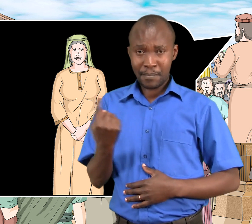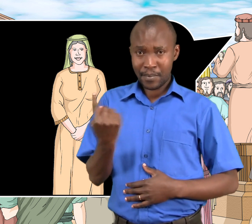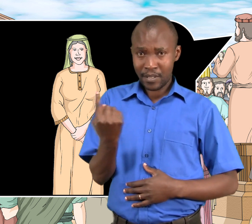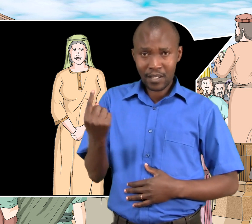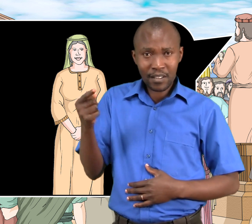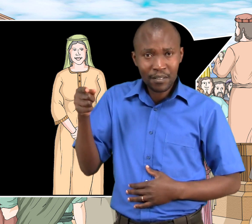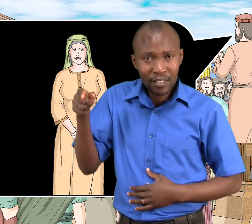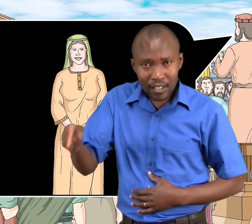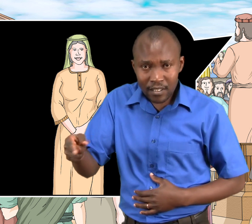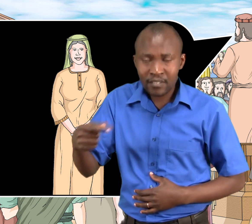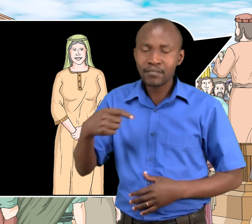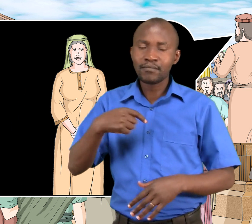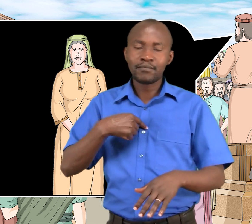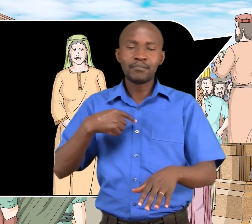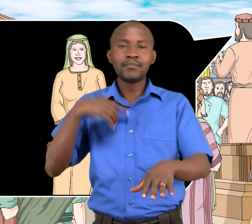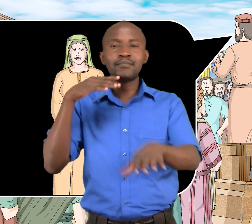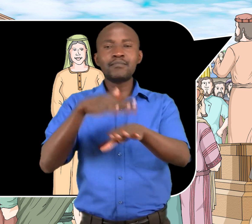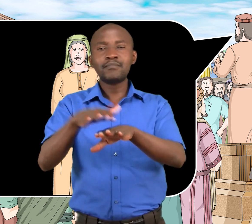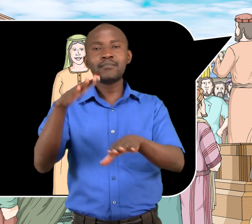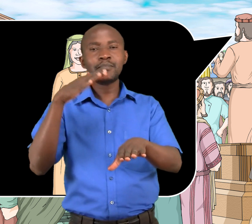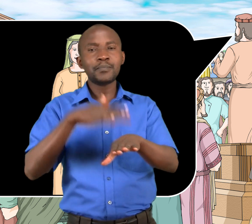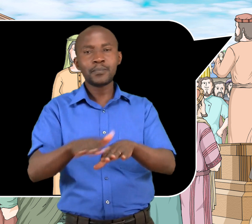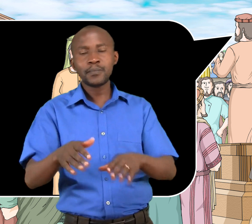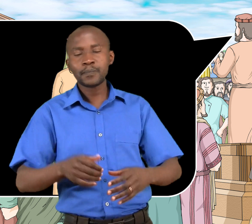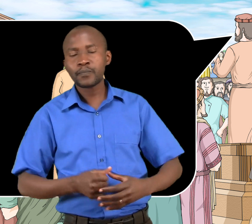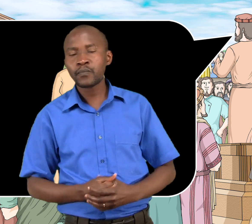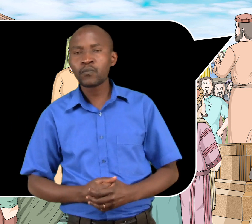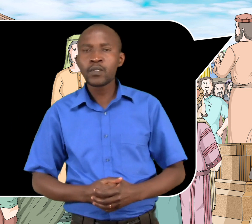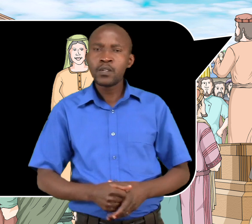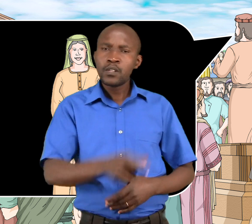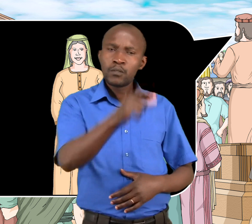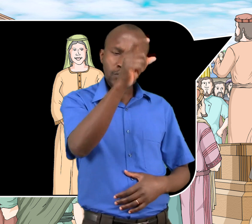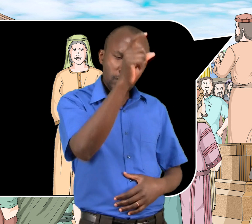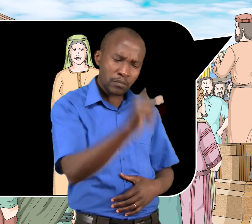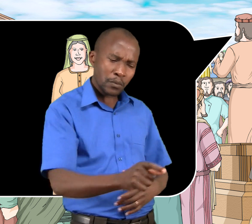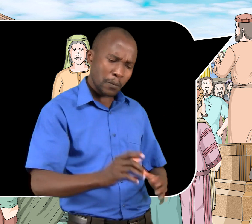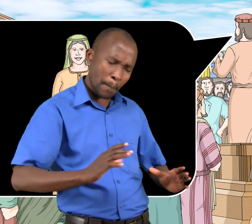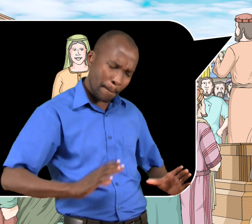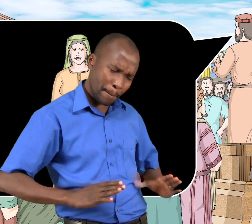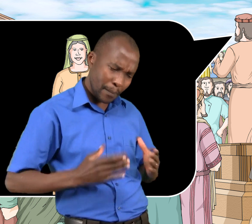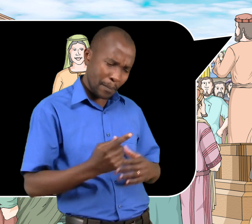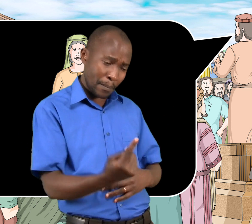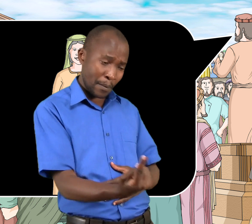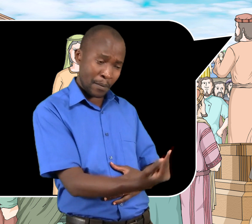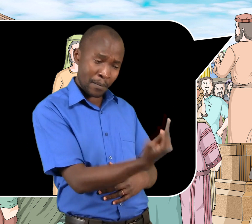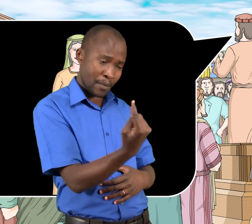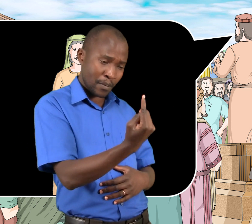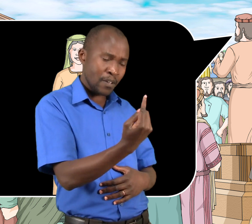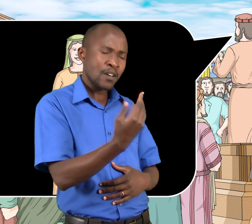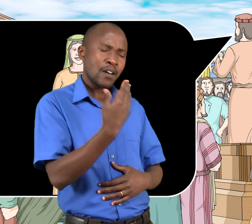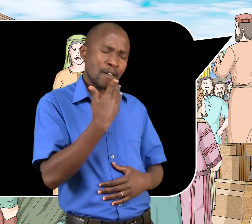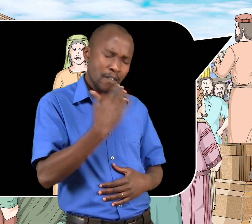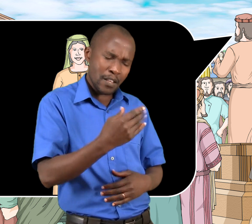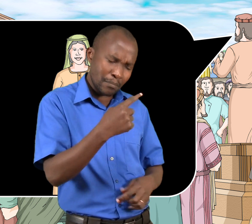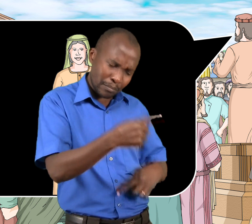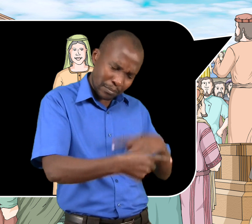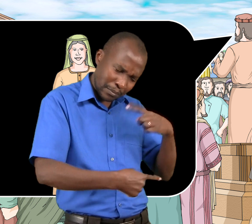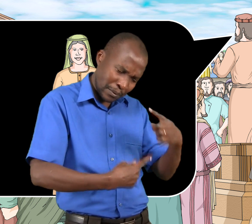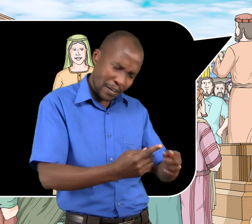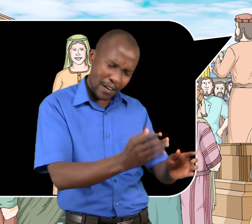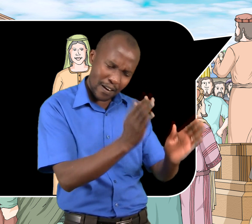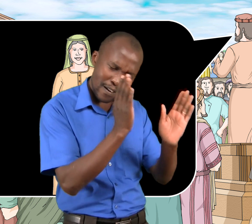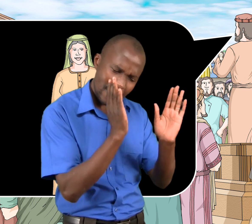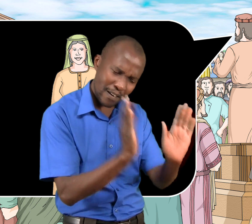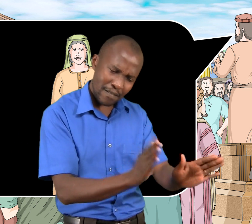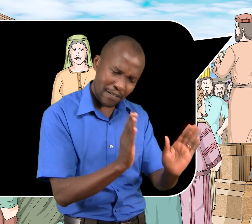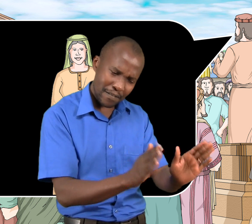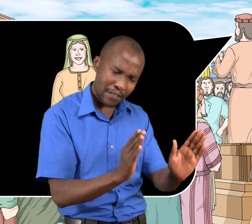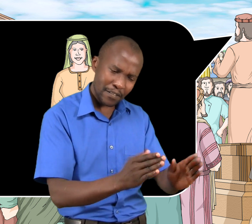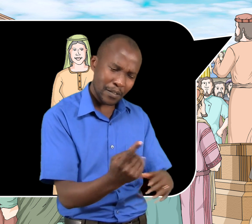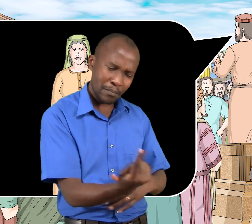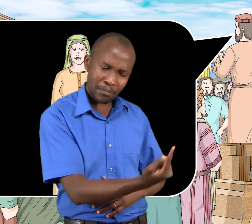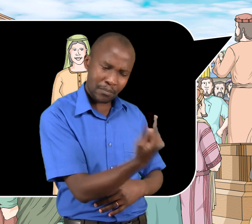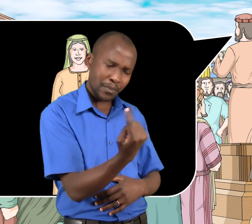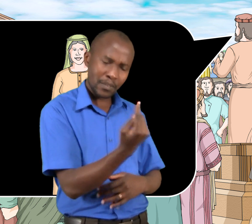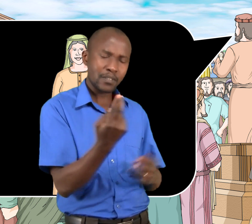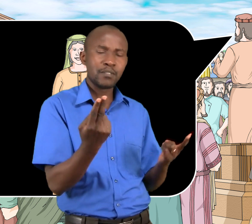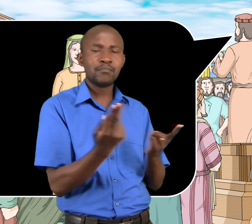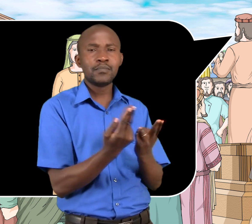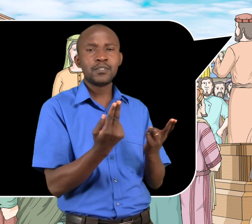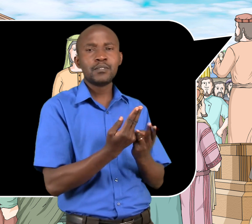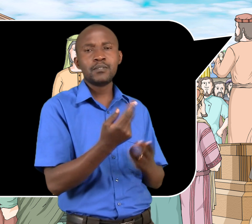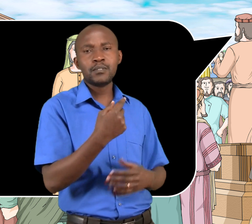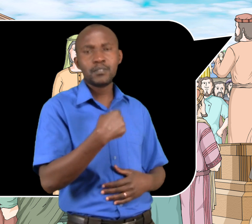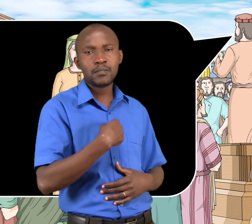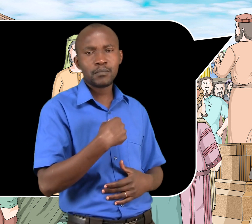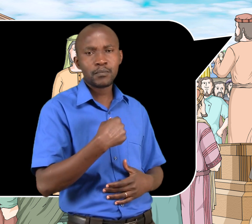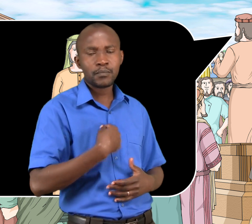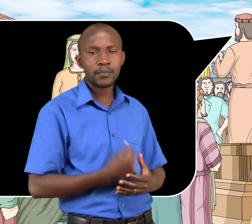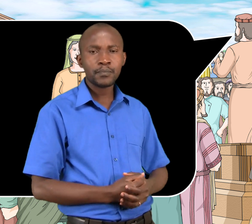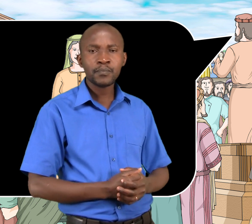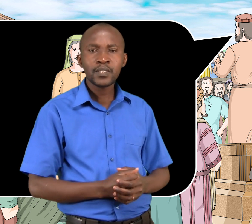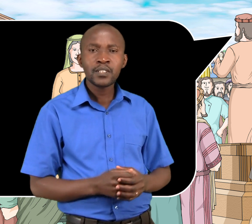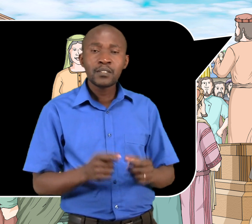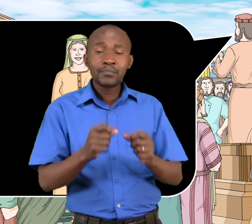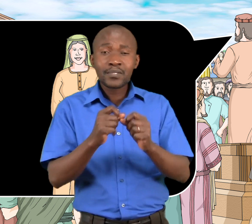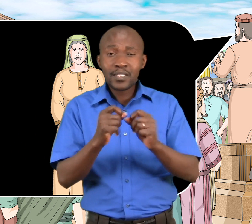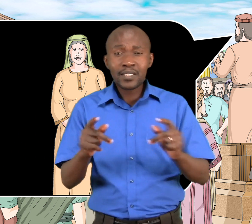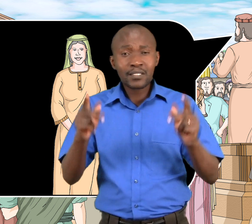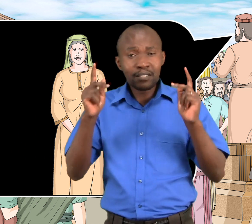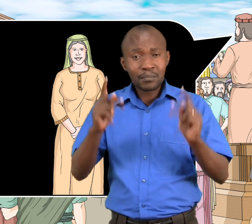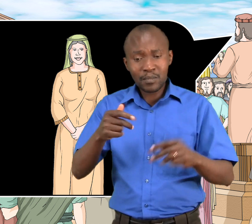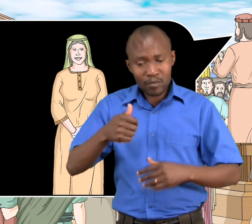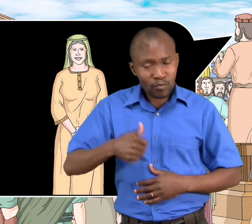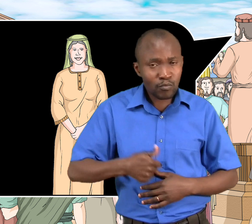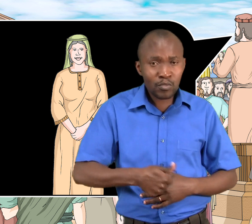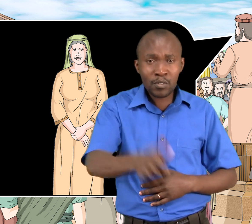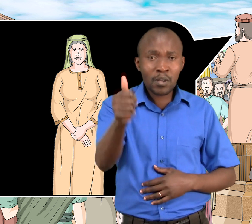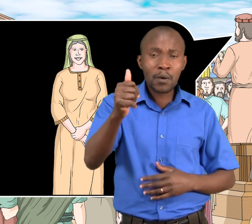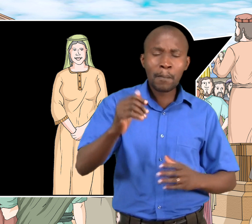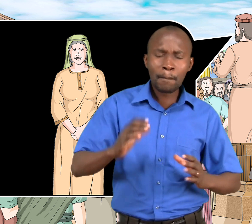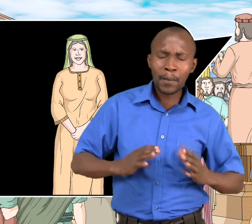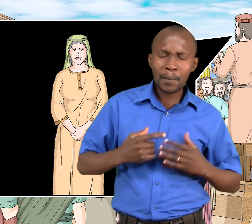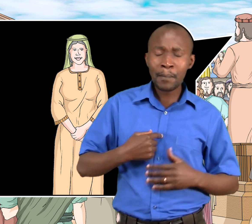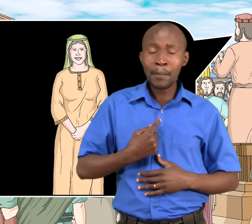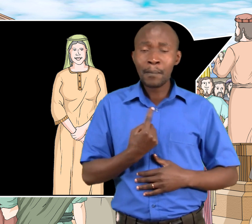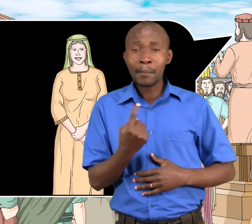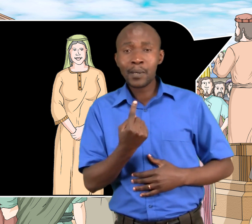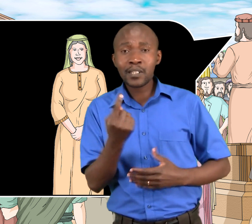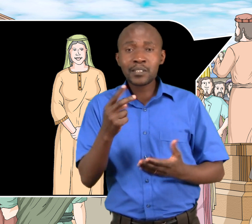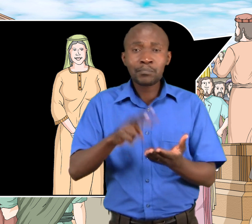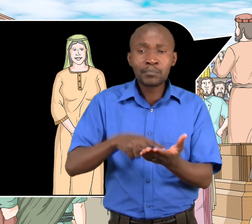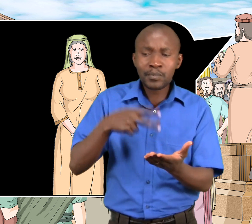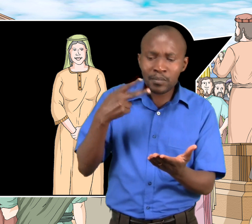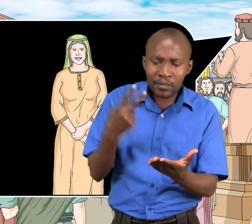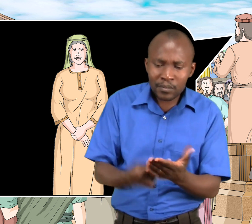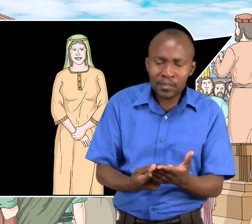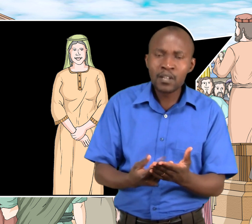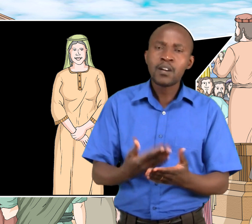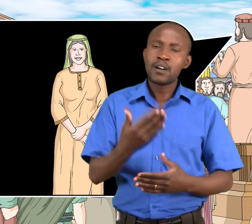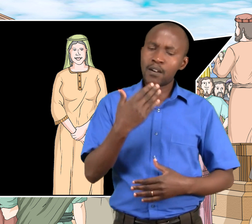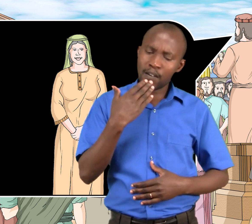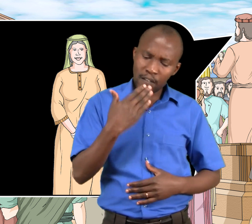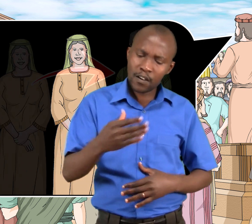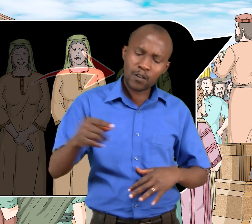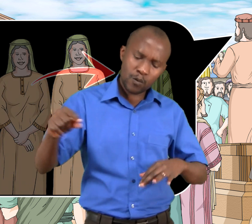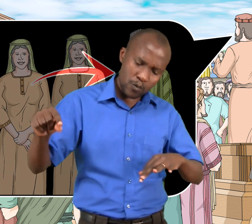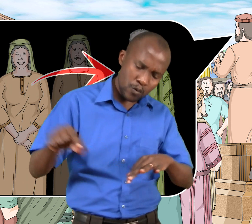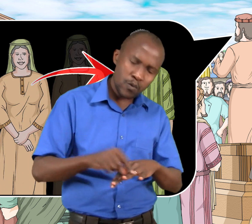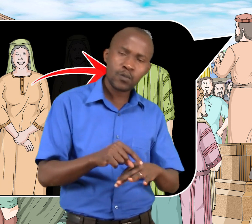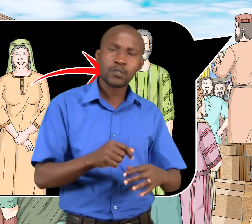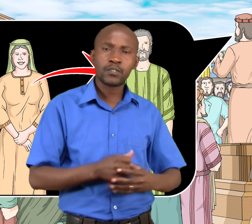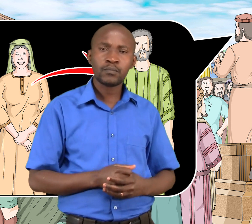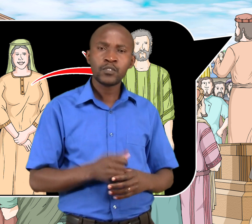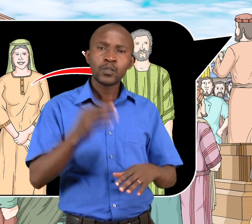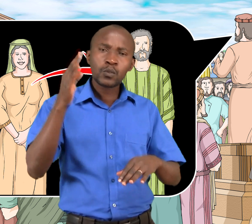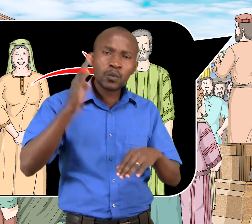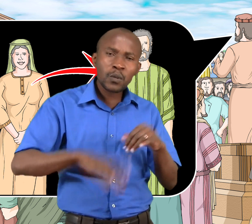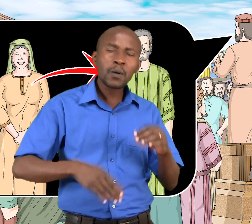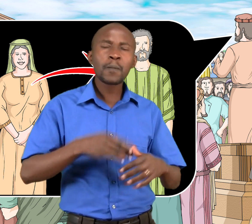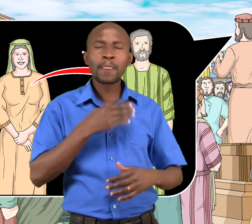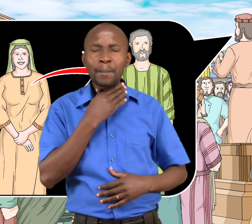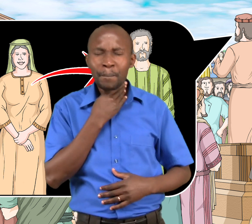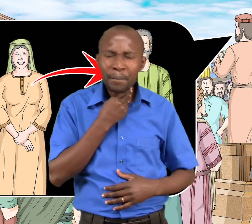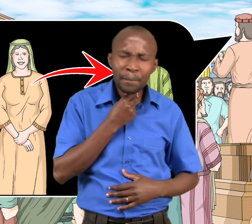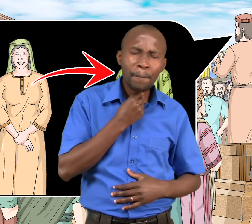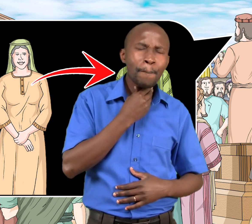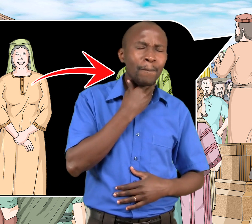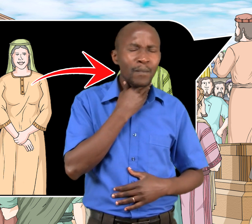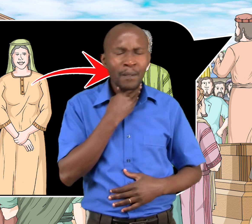But if they cannot control themselves, let them marry.